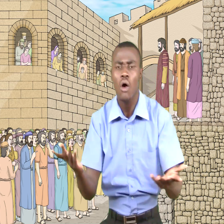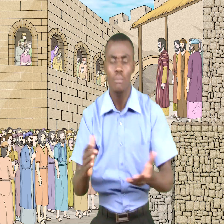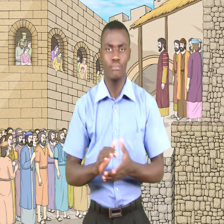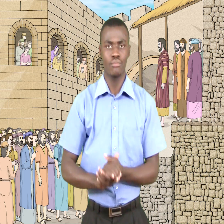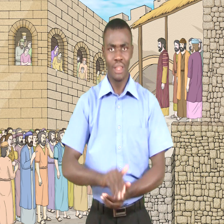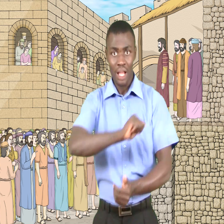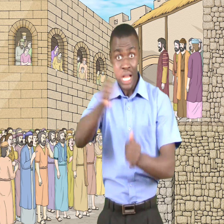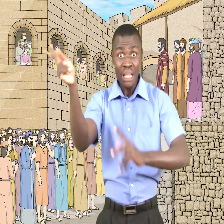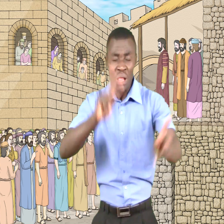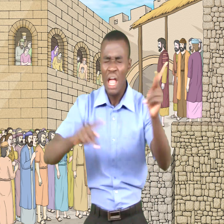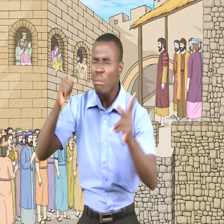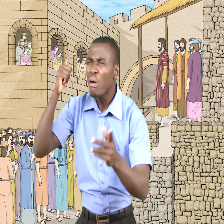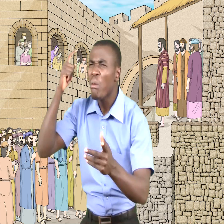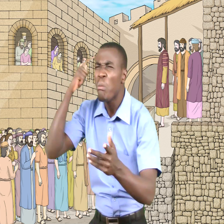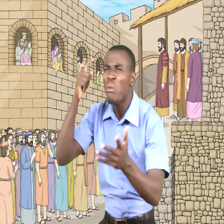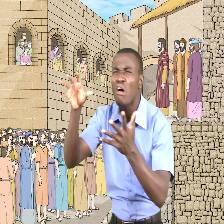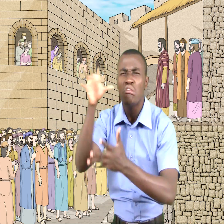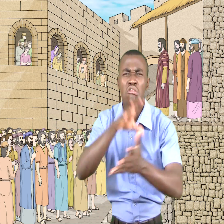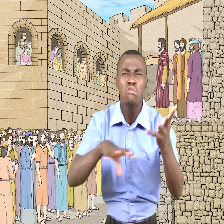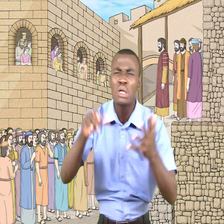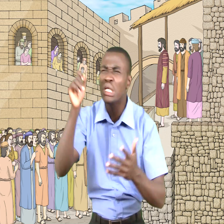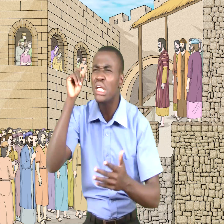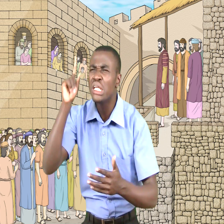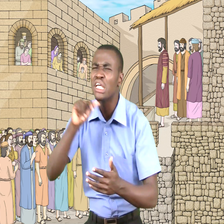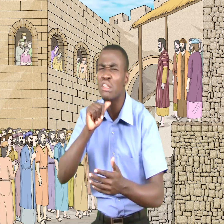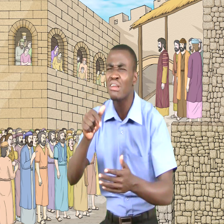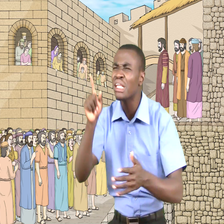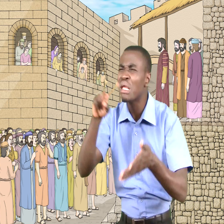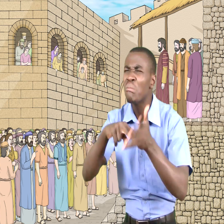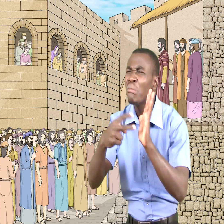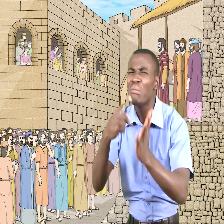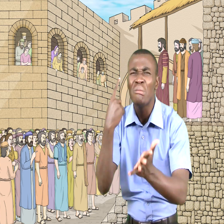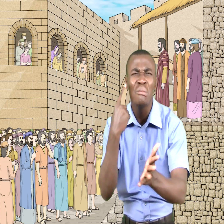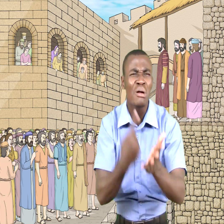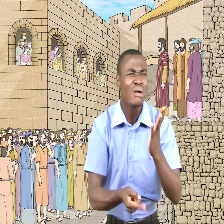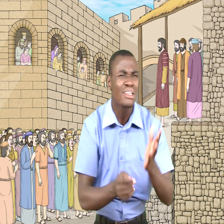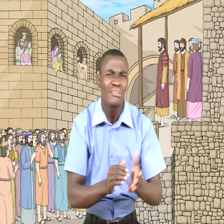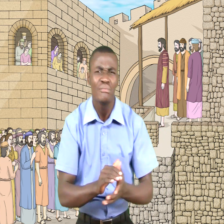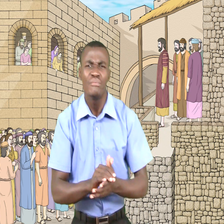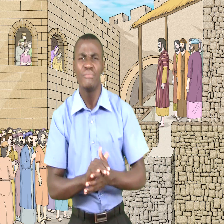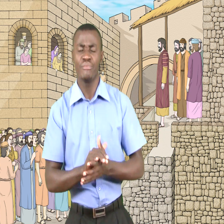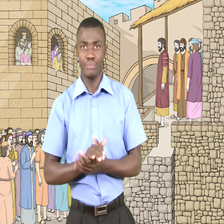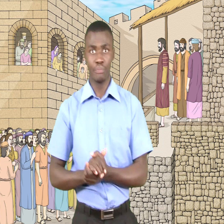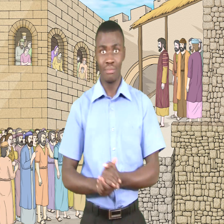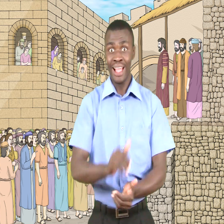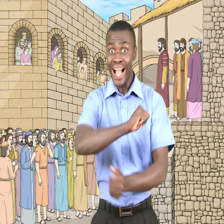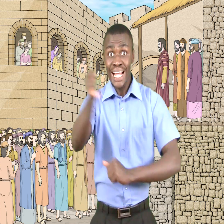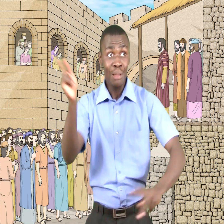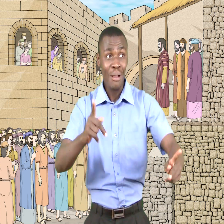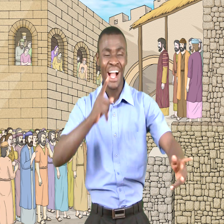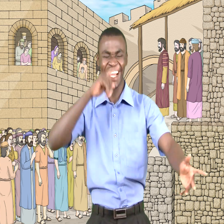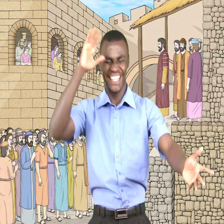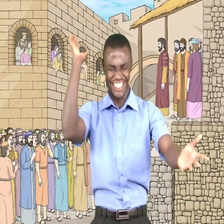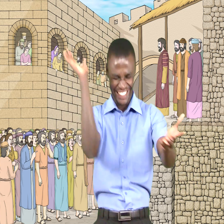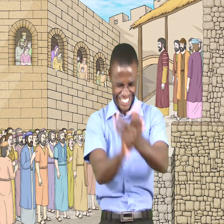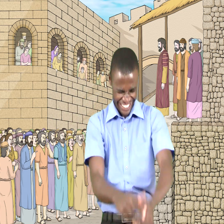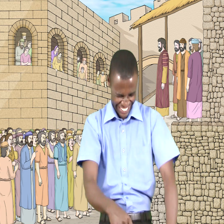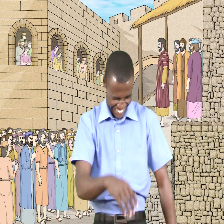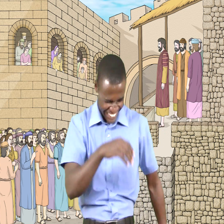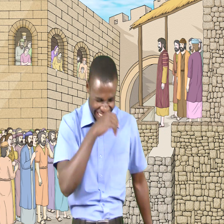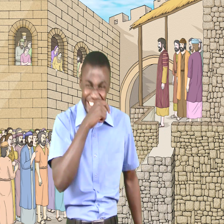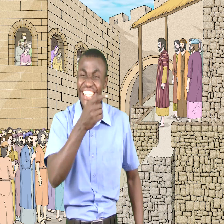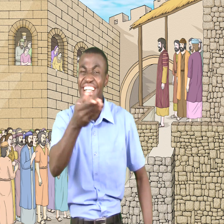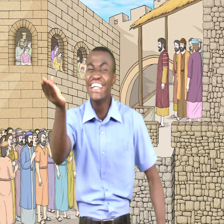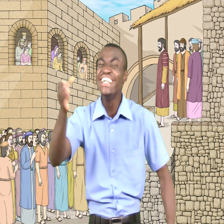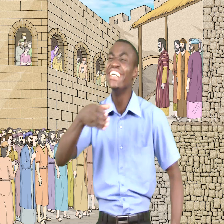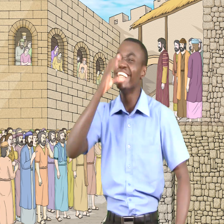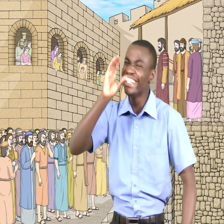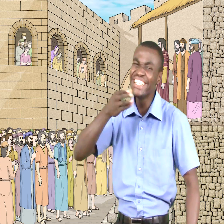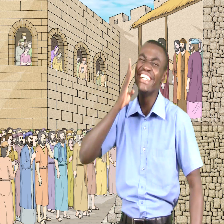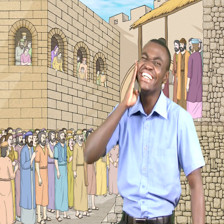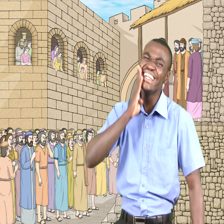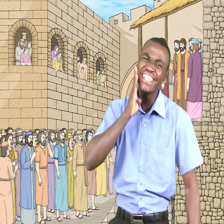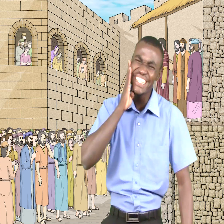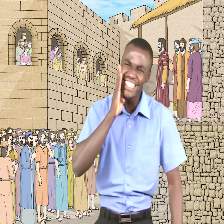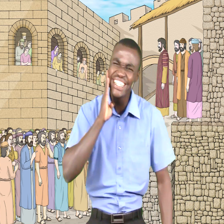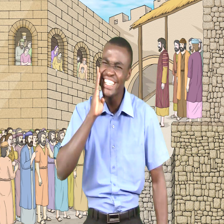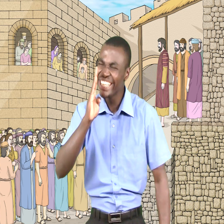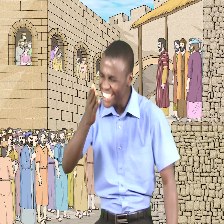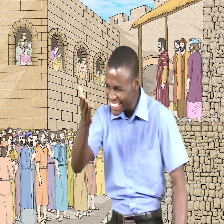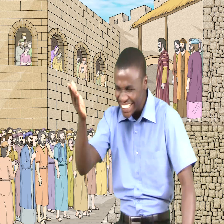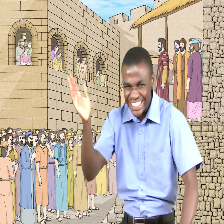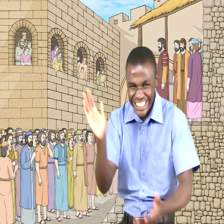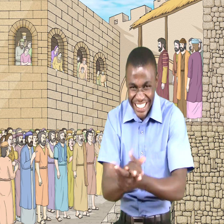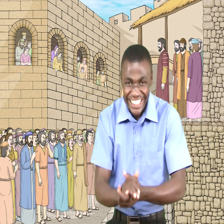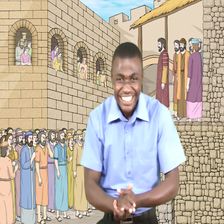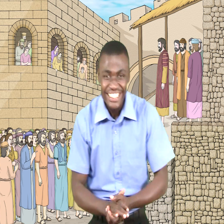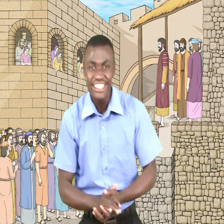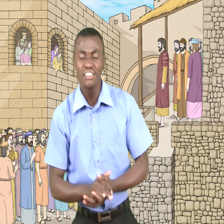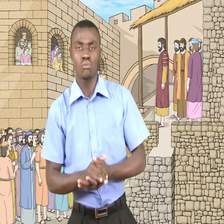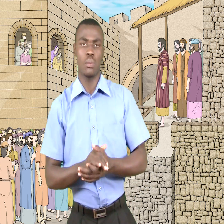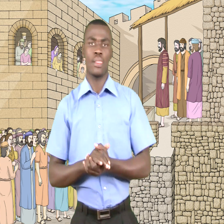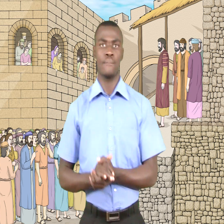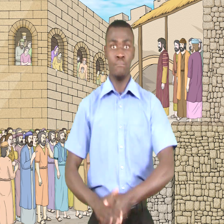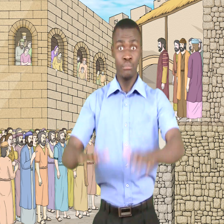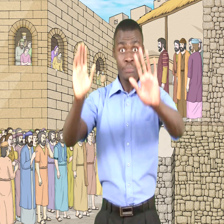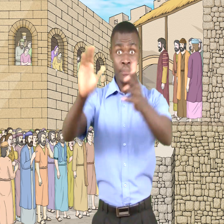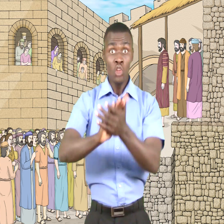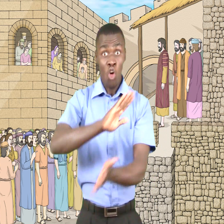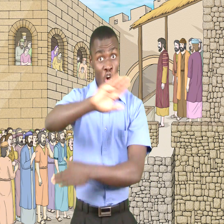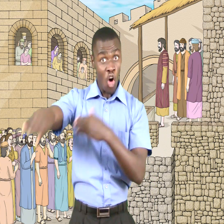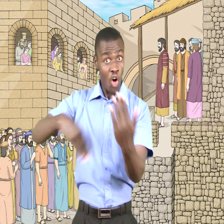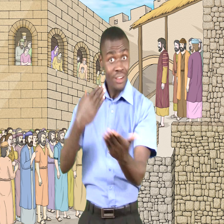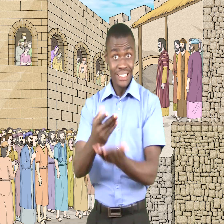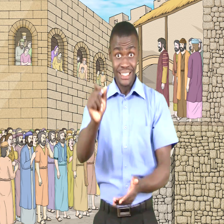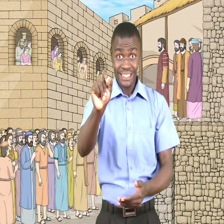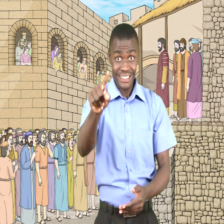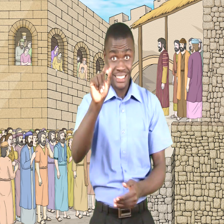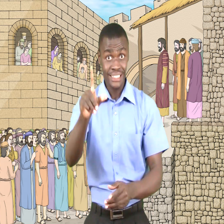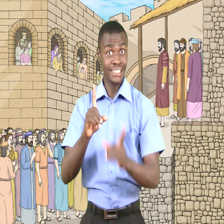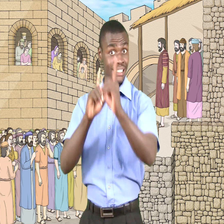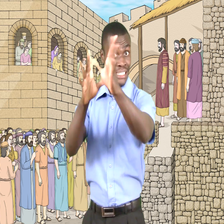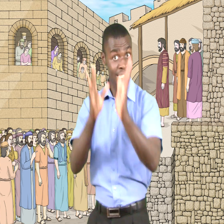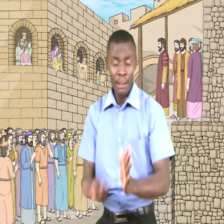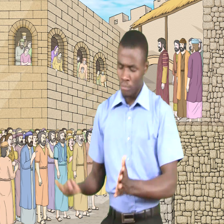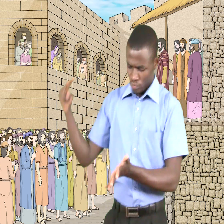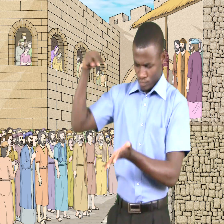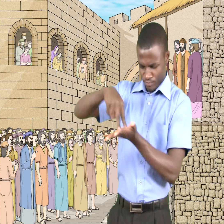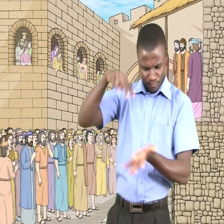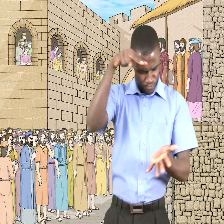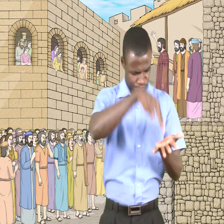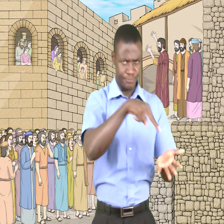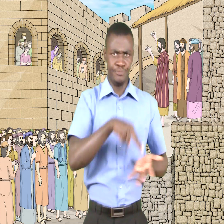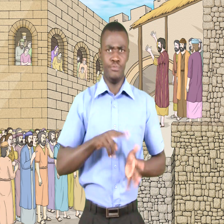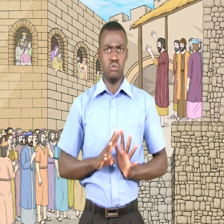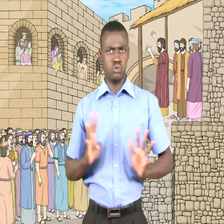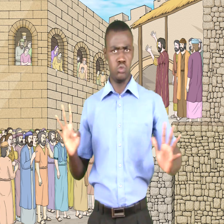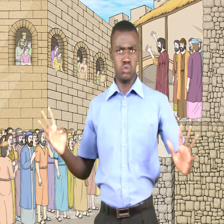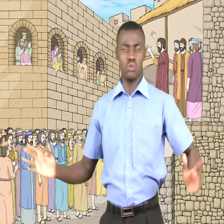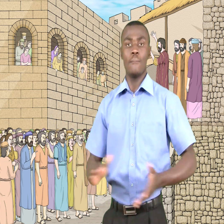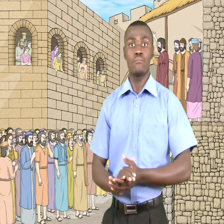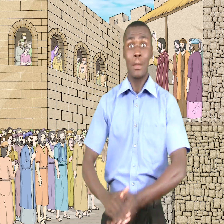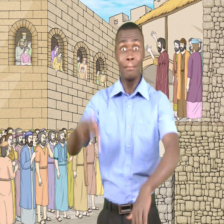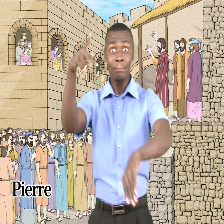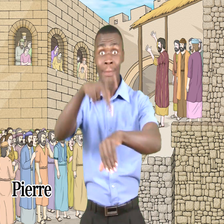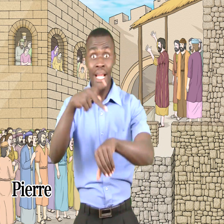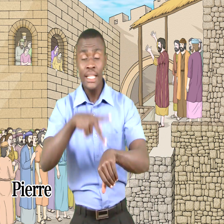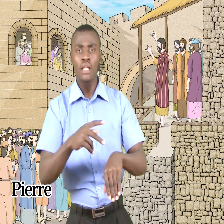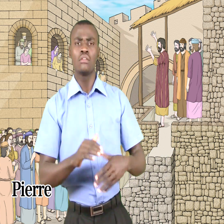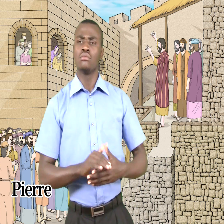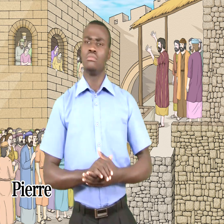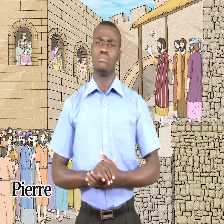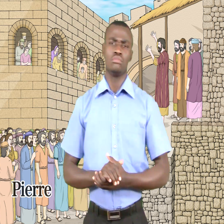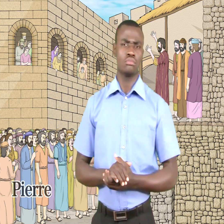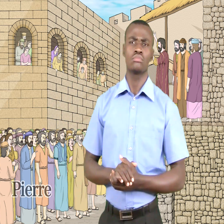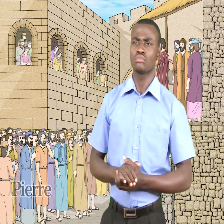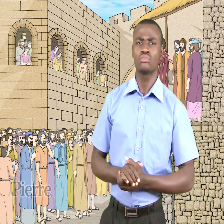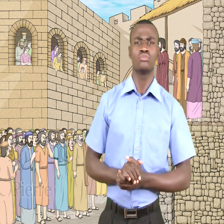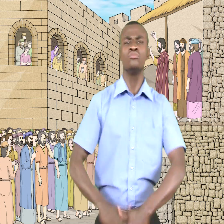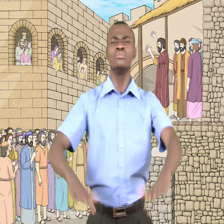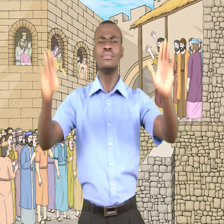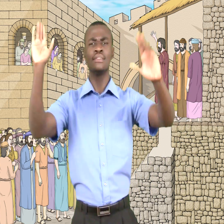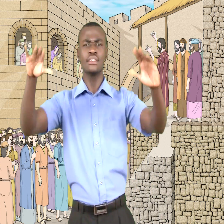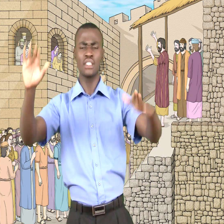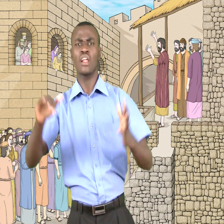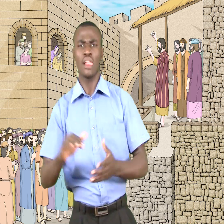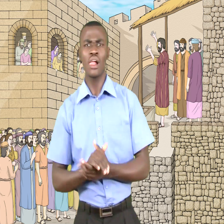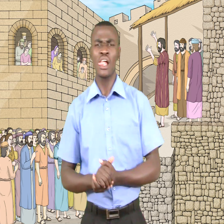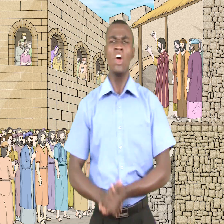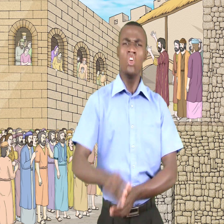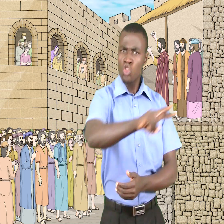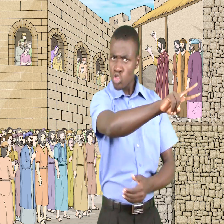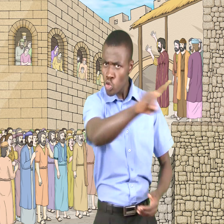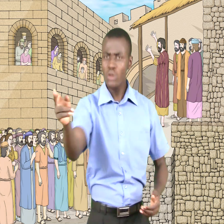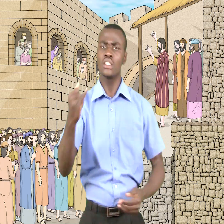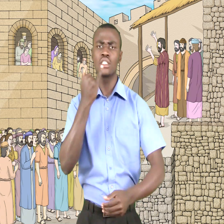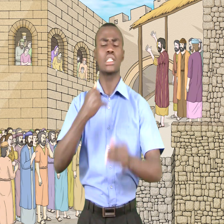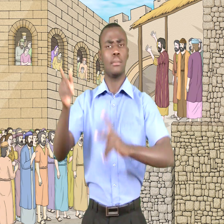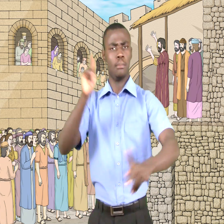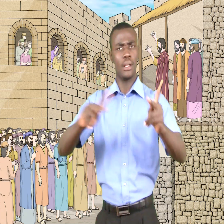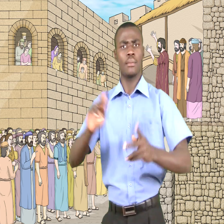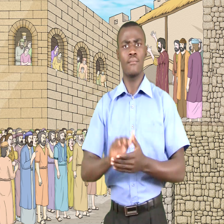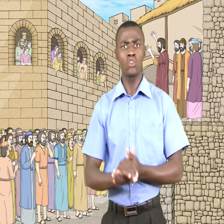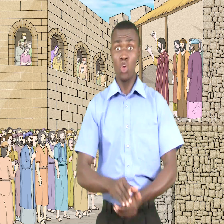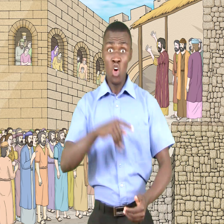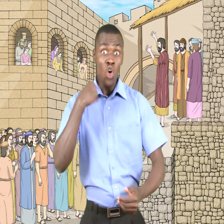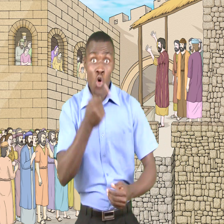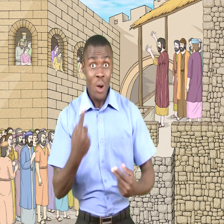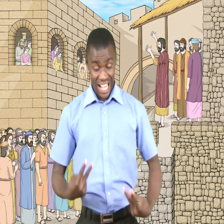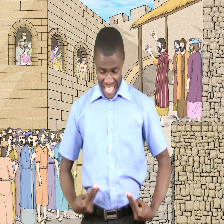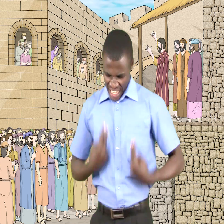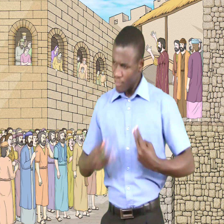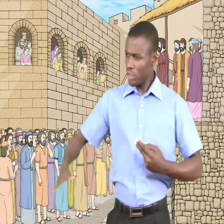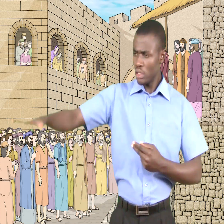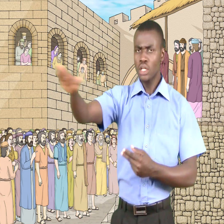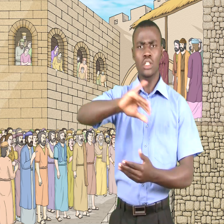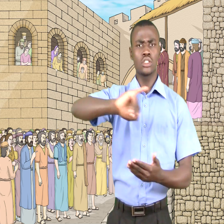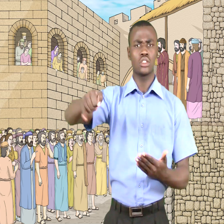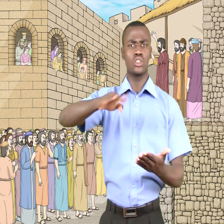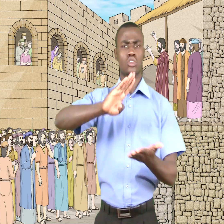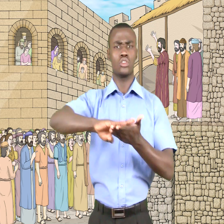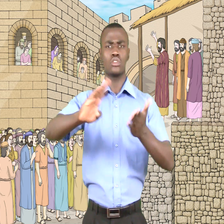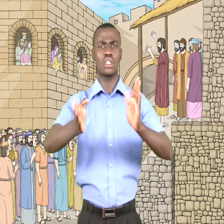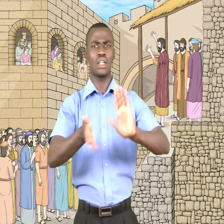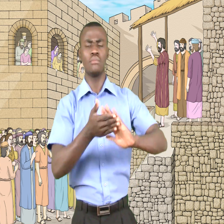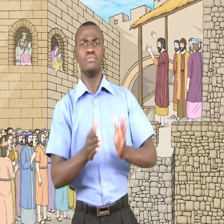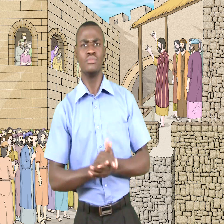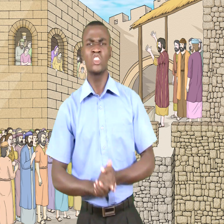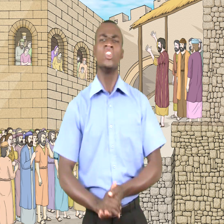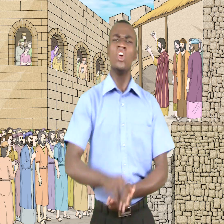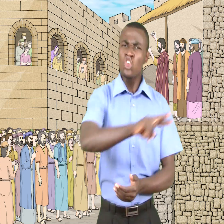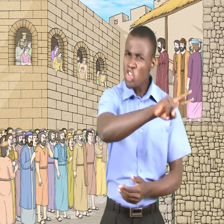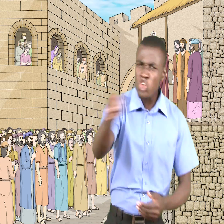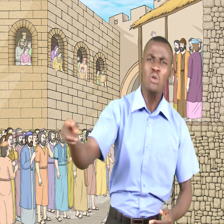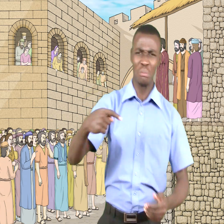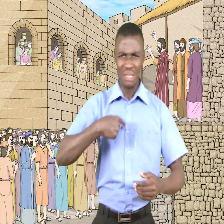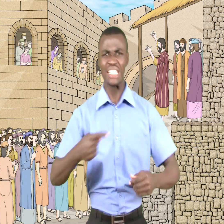Cretans and Arabs—we hear them declaring the wonders of God in our own tongues!” Astounded and perplexed, they asked one another, “What does this mean?” But others mocked them and said, “They are drunk on new wine!”